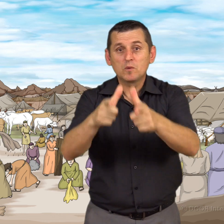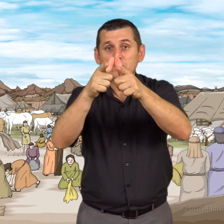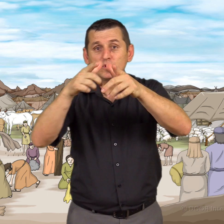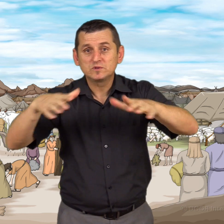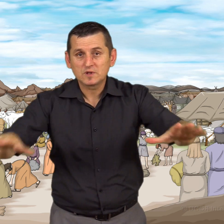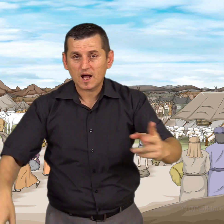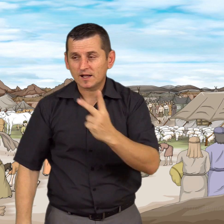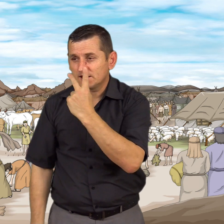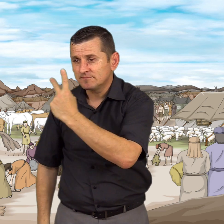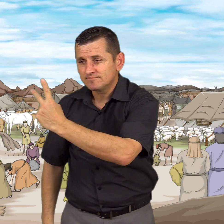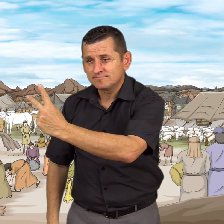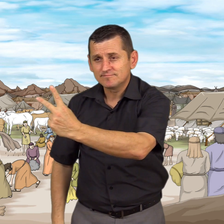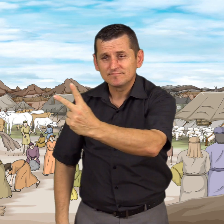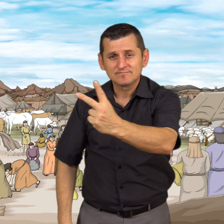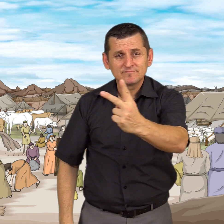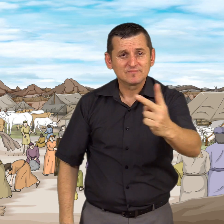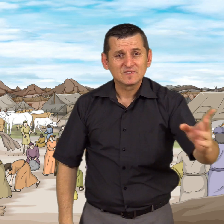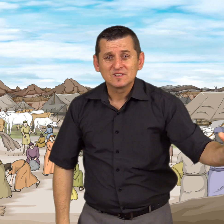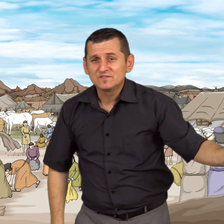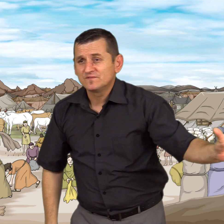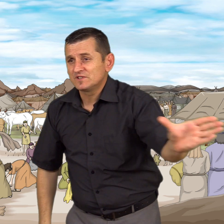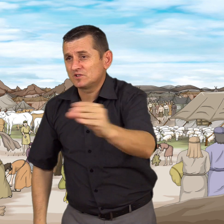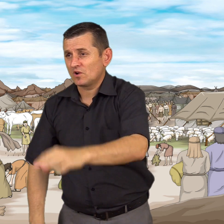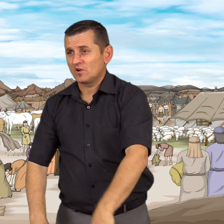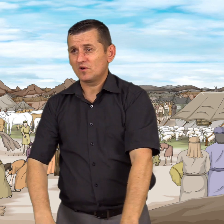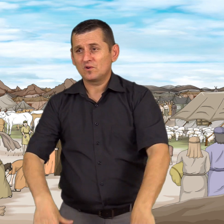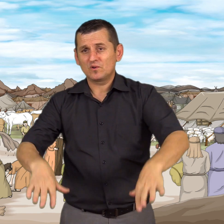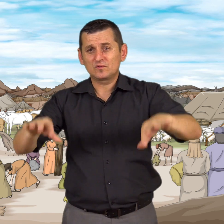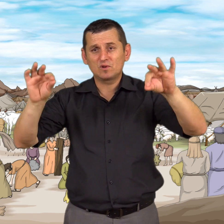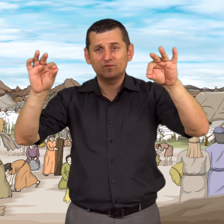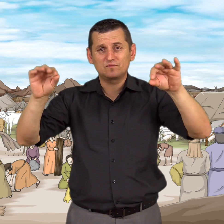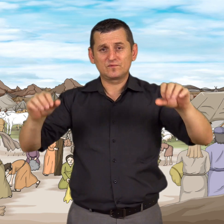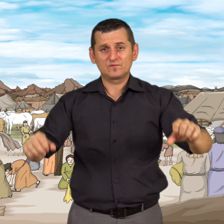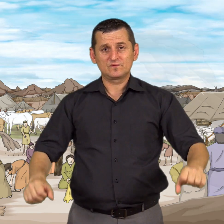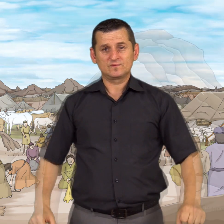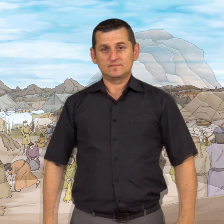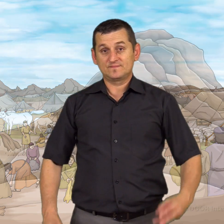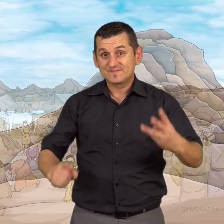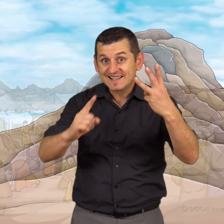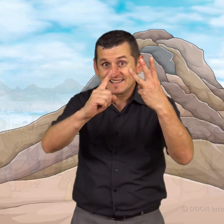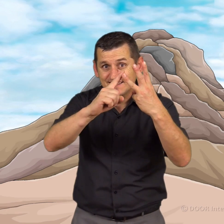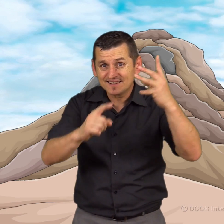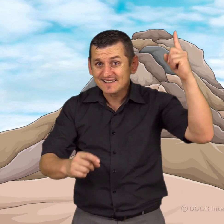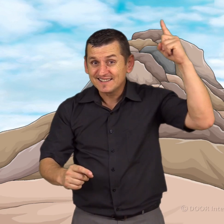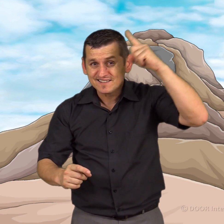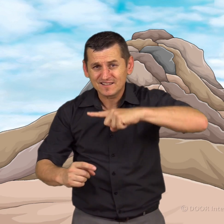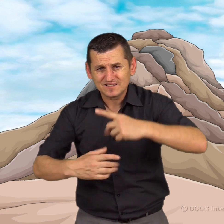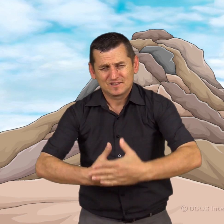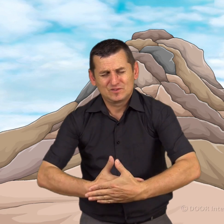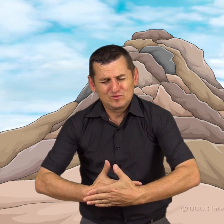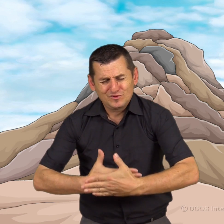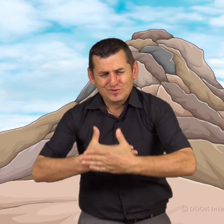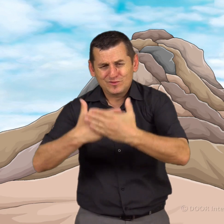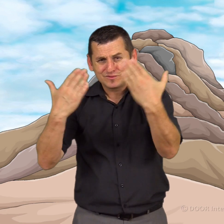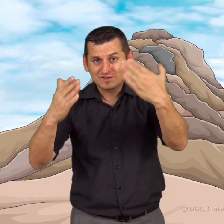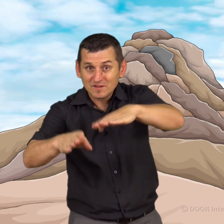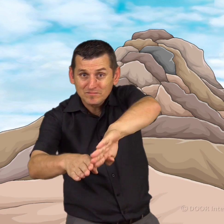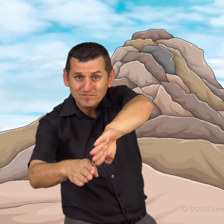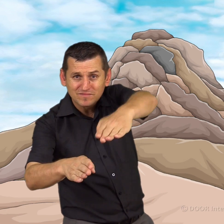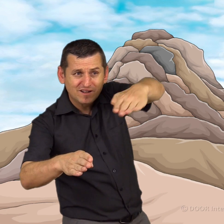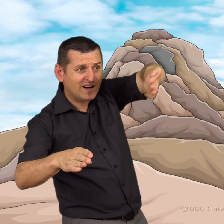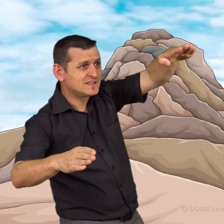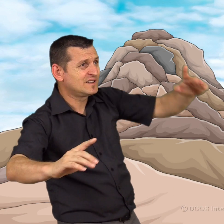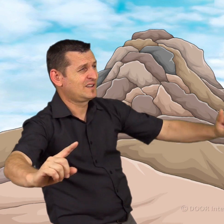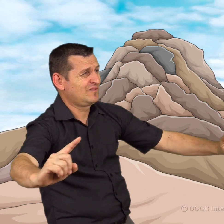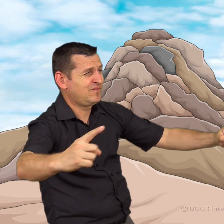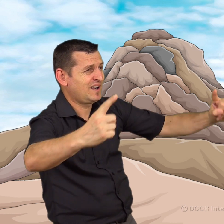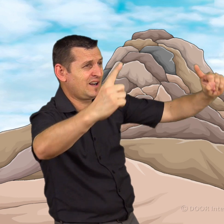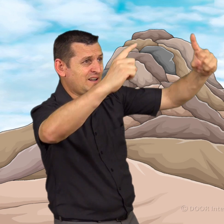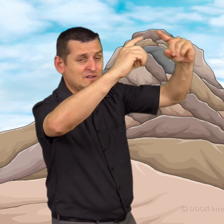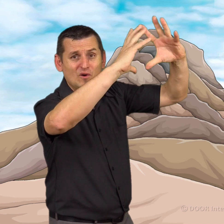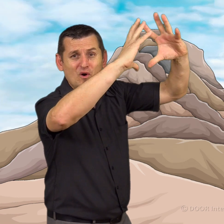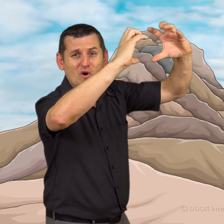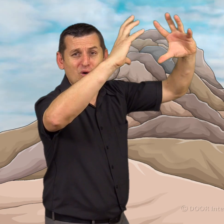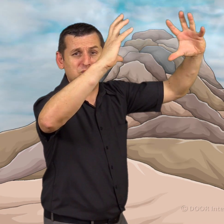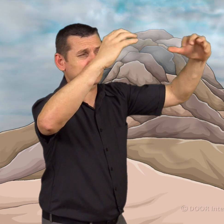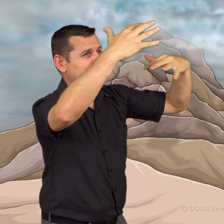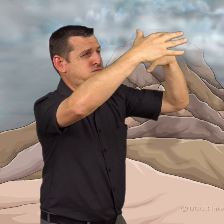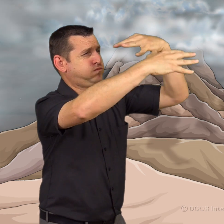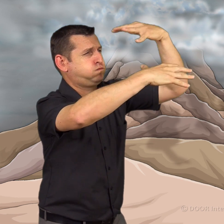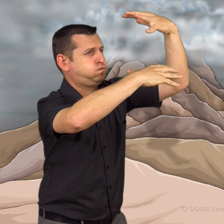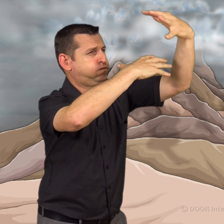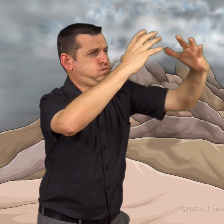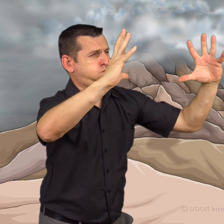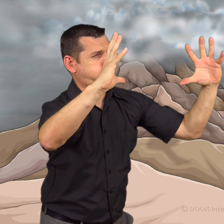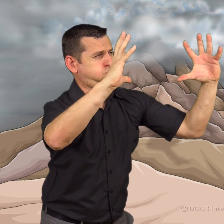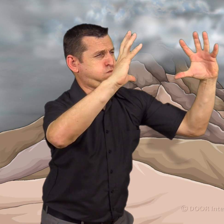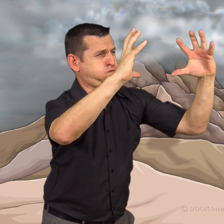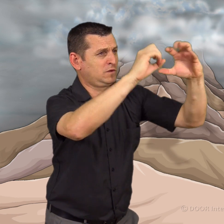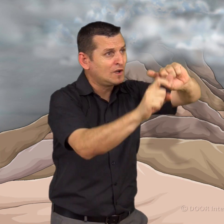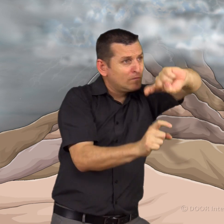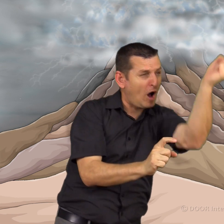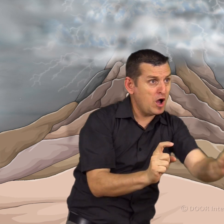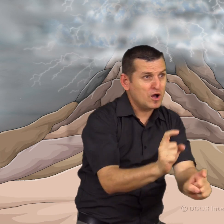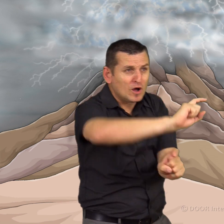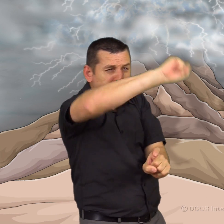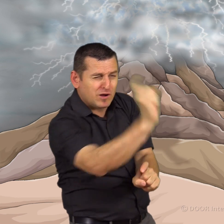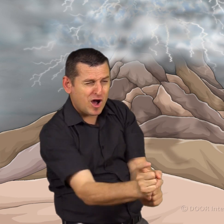“Do not draw near to a woman.”